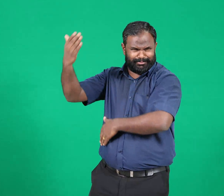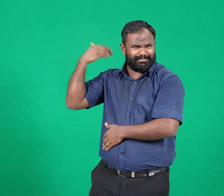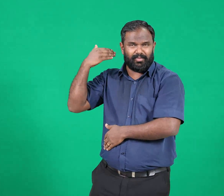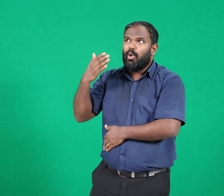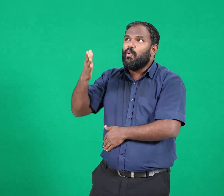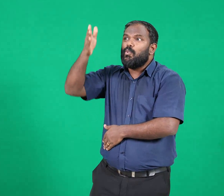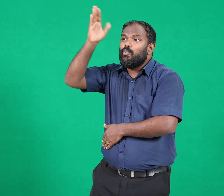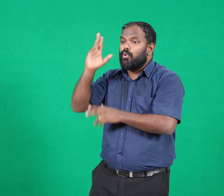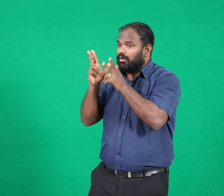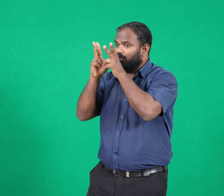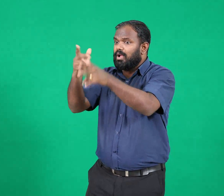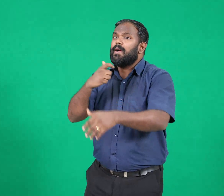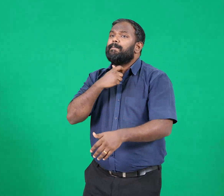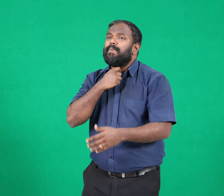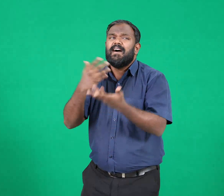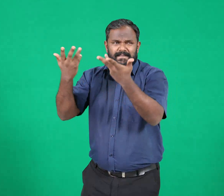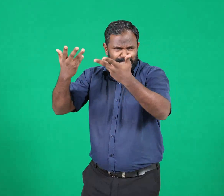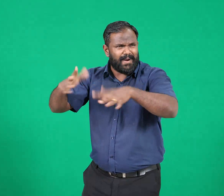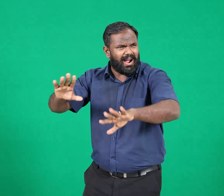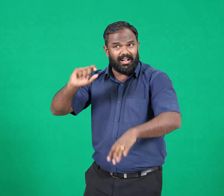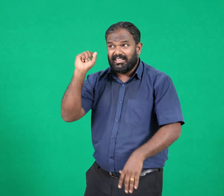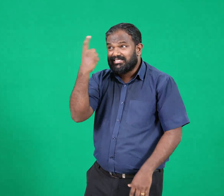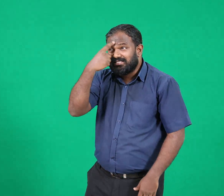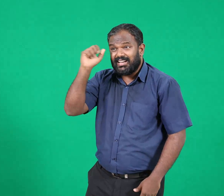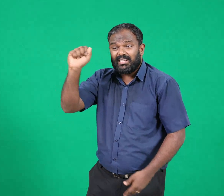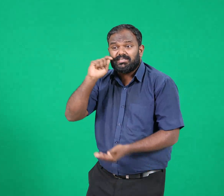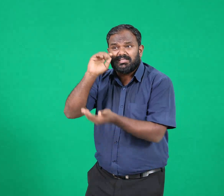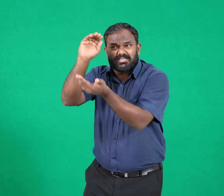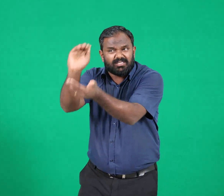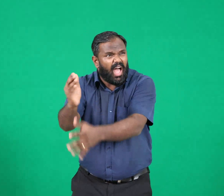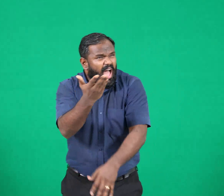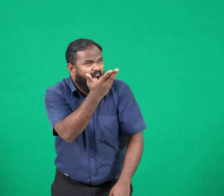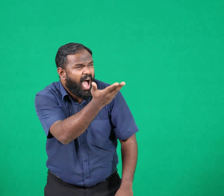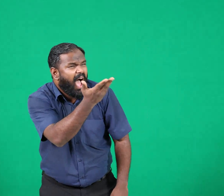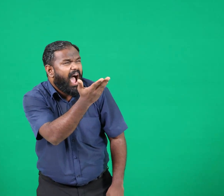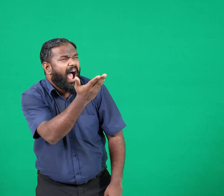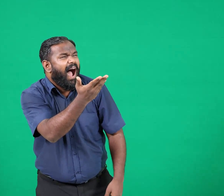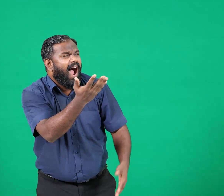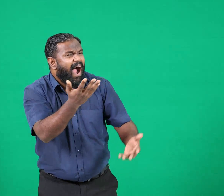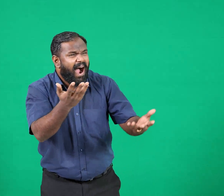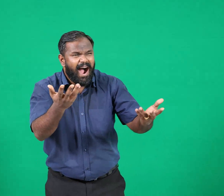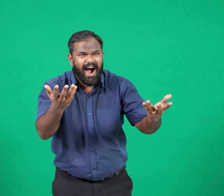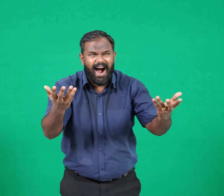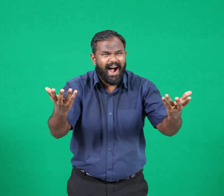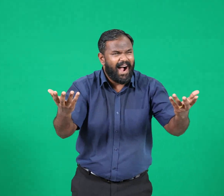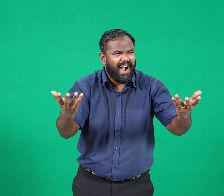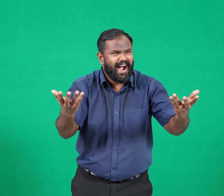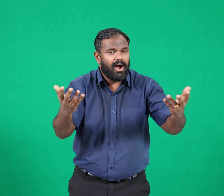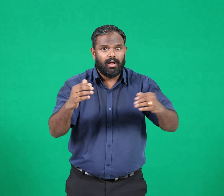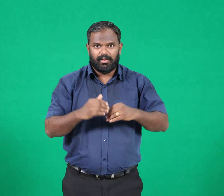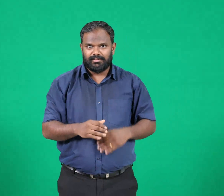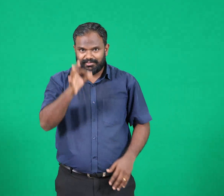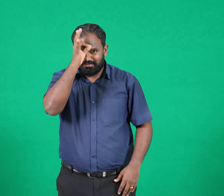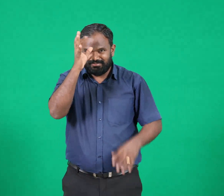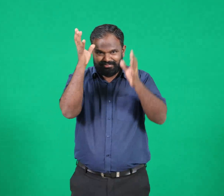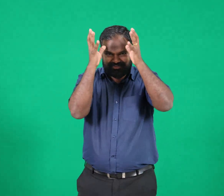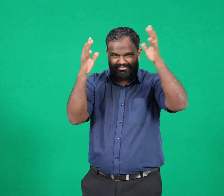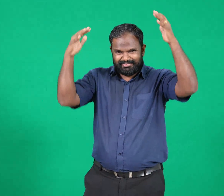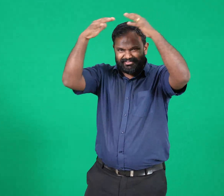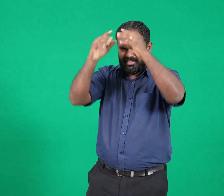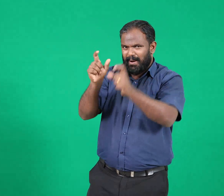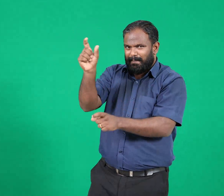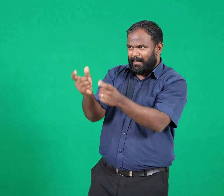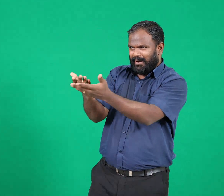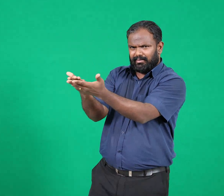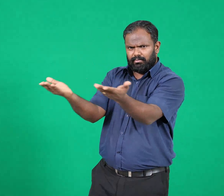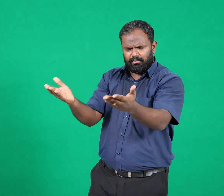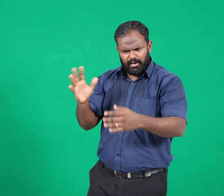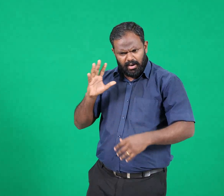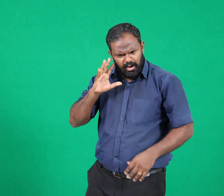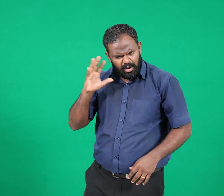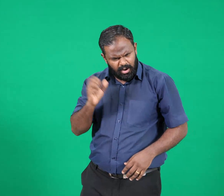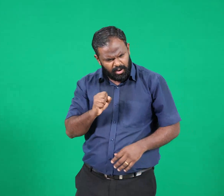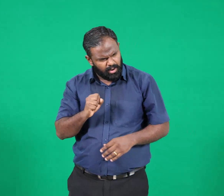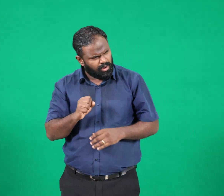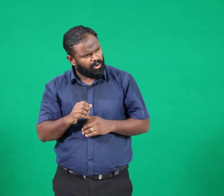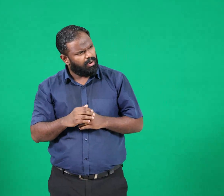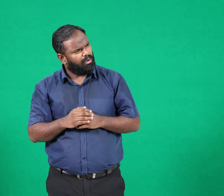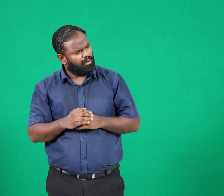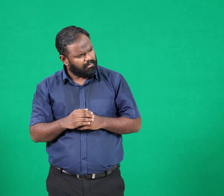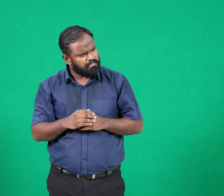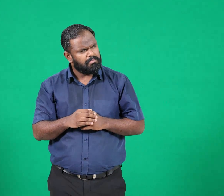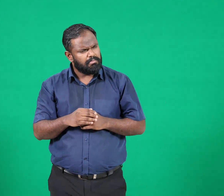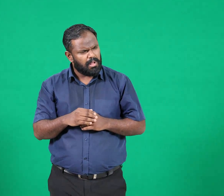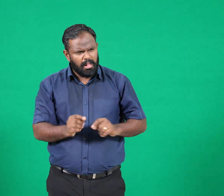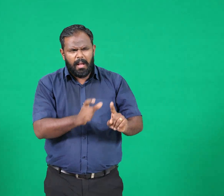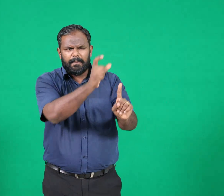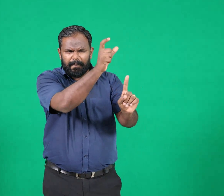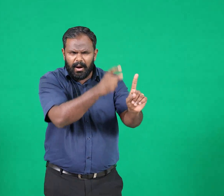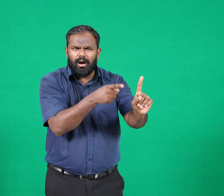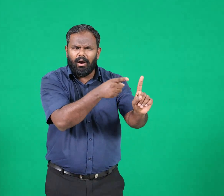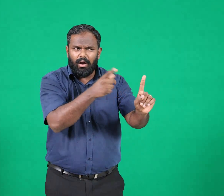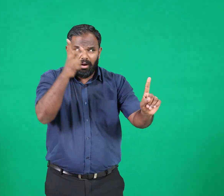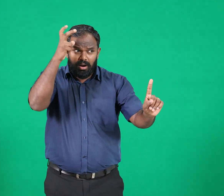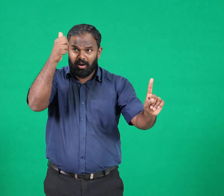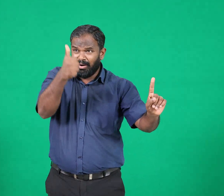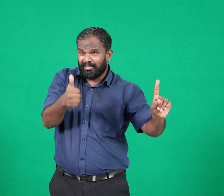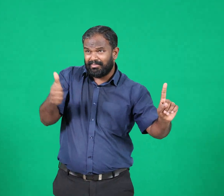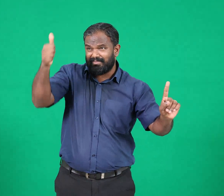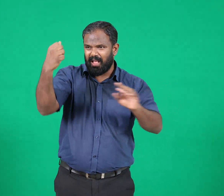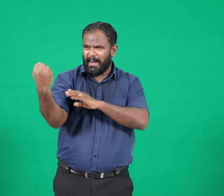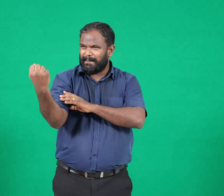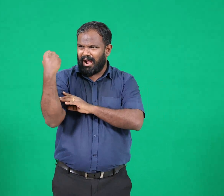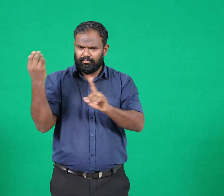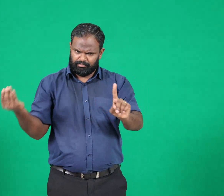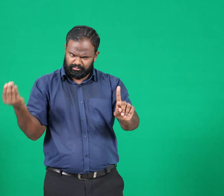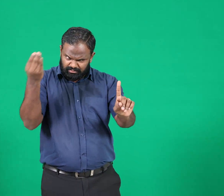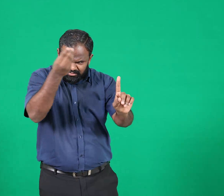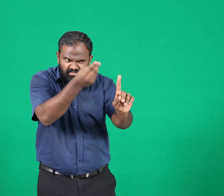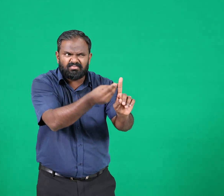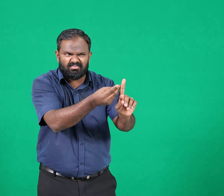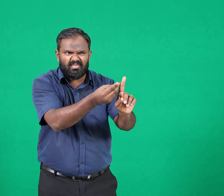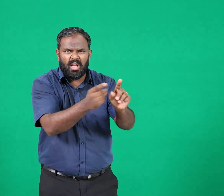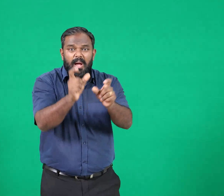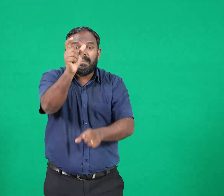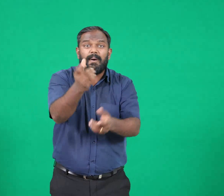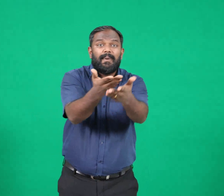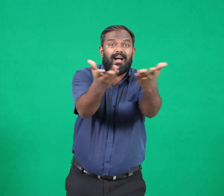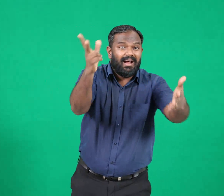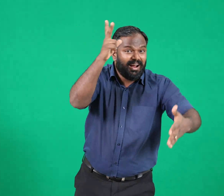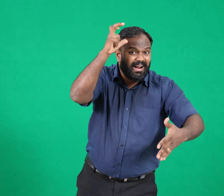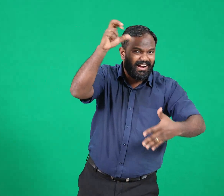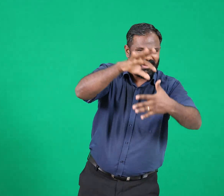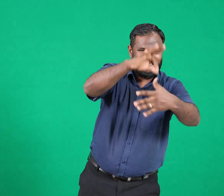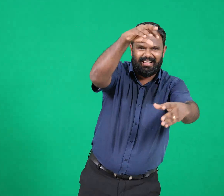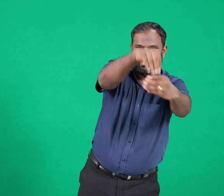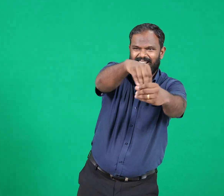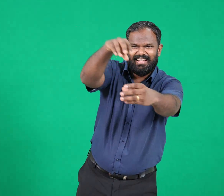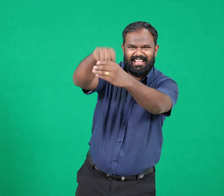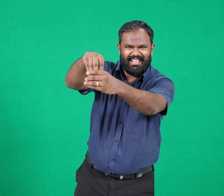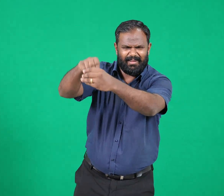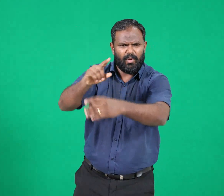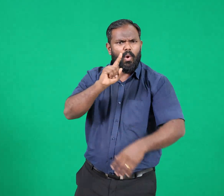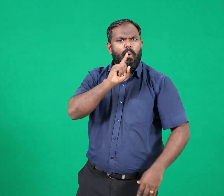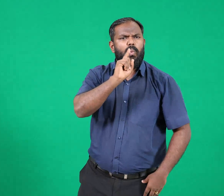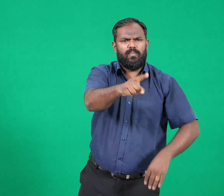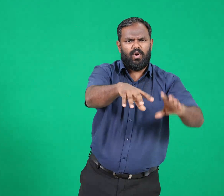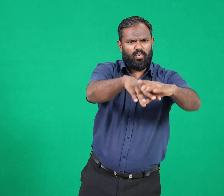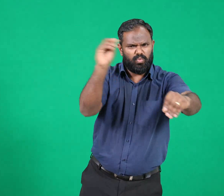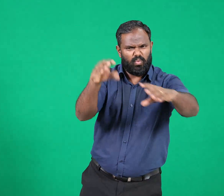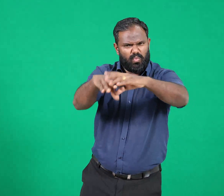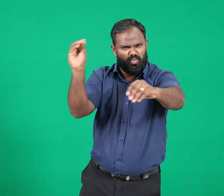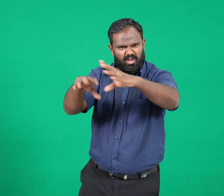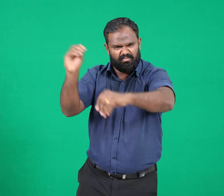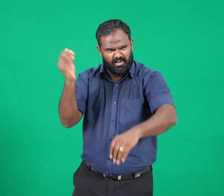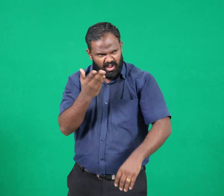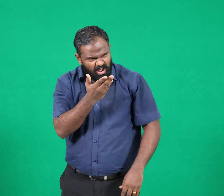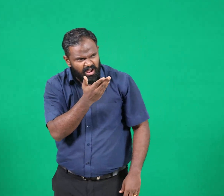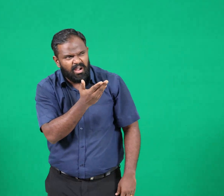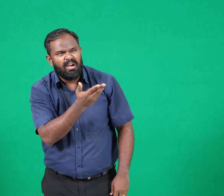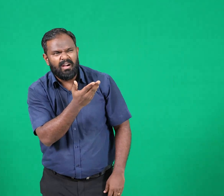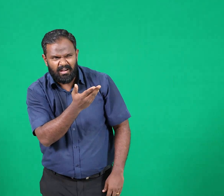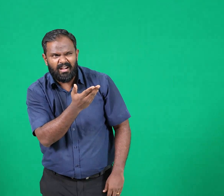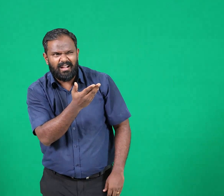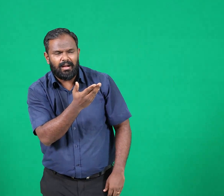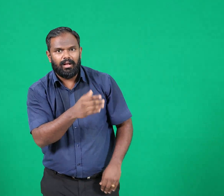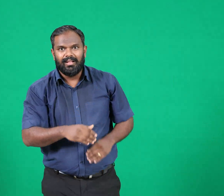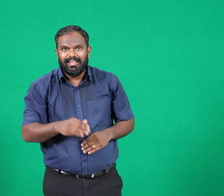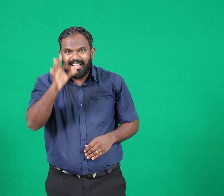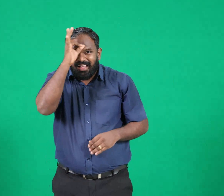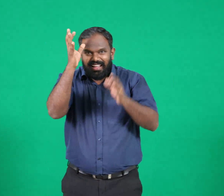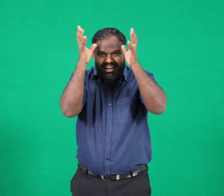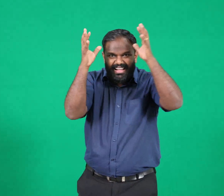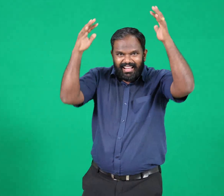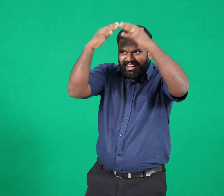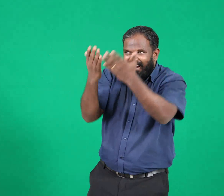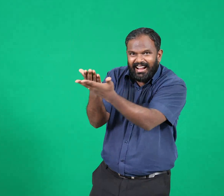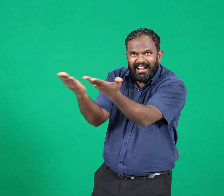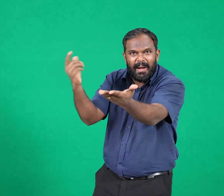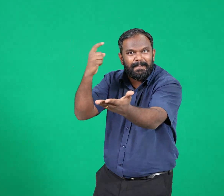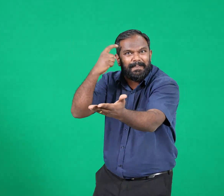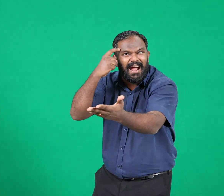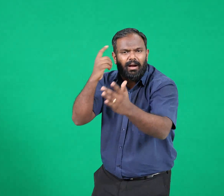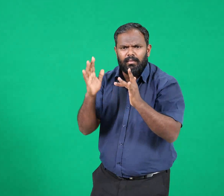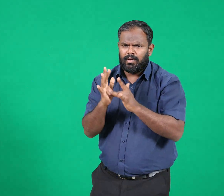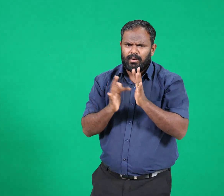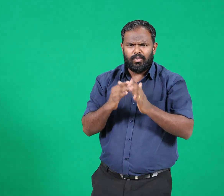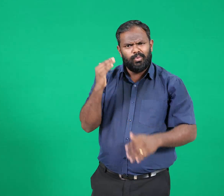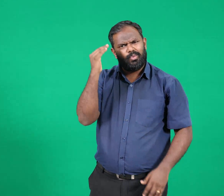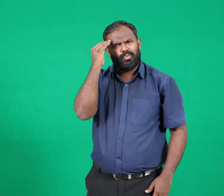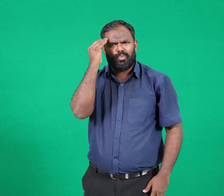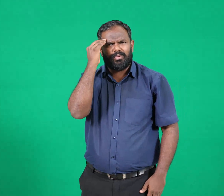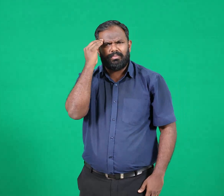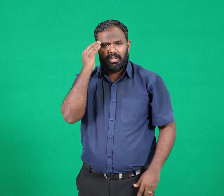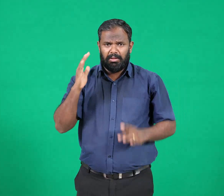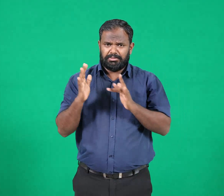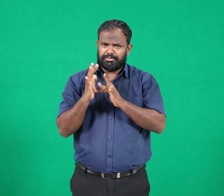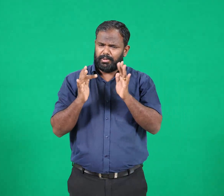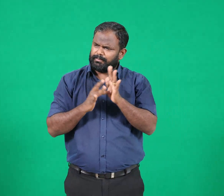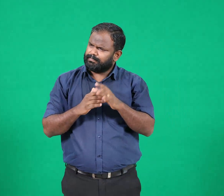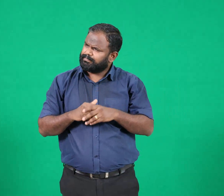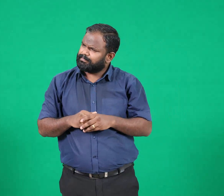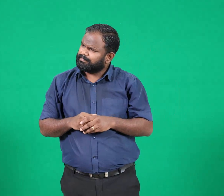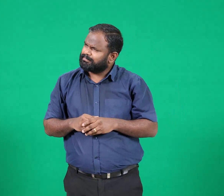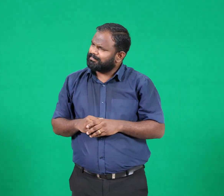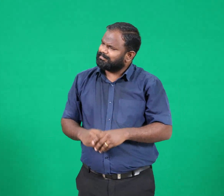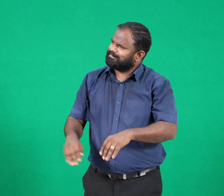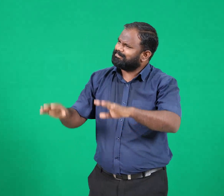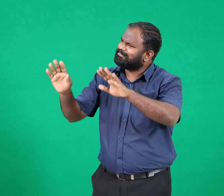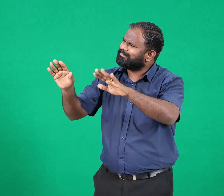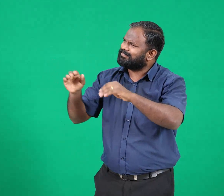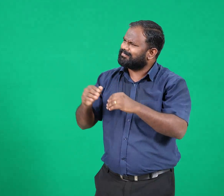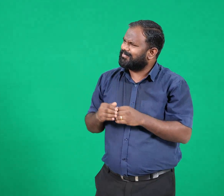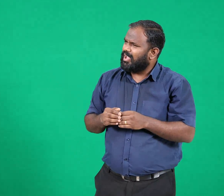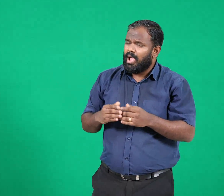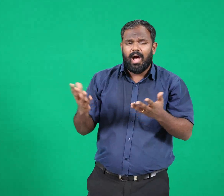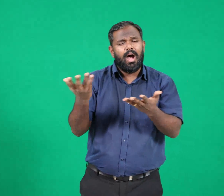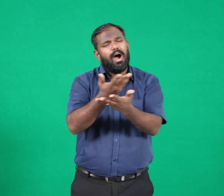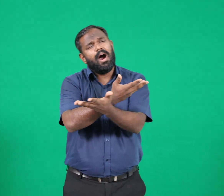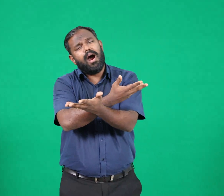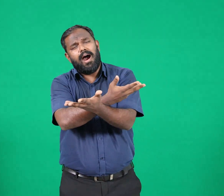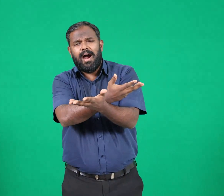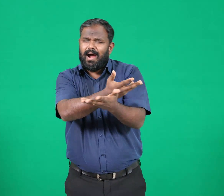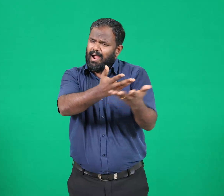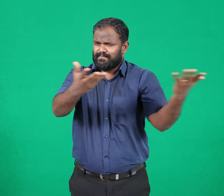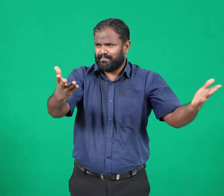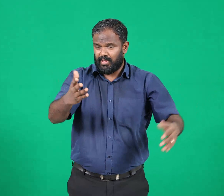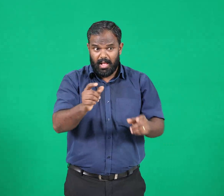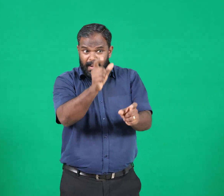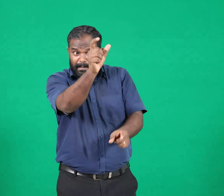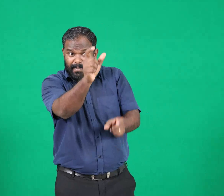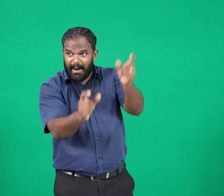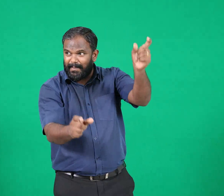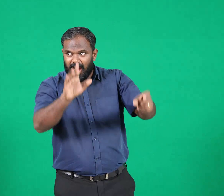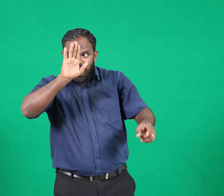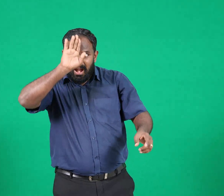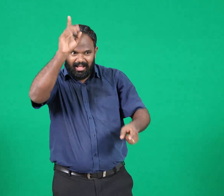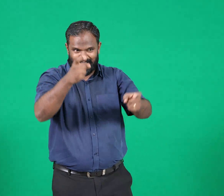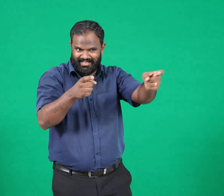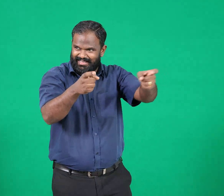But when the Pharisees heard this, they said, "Only by Beelzebul, the prince of demons, does this man drive out demons."